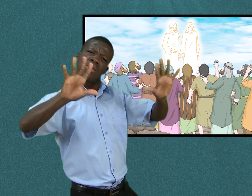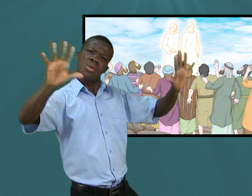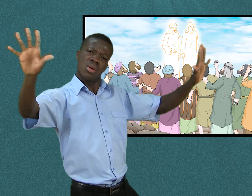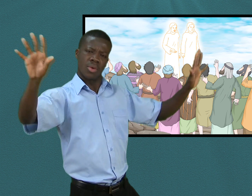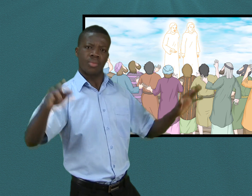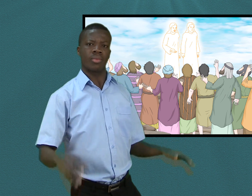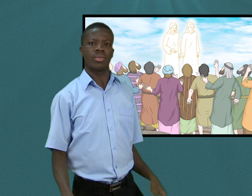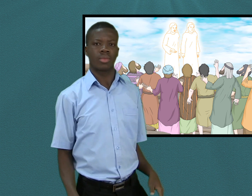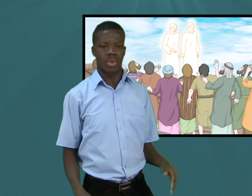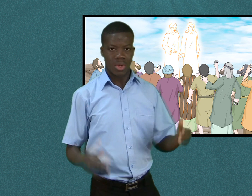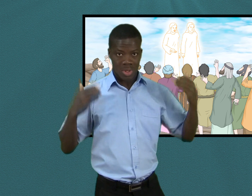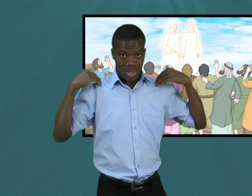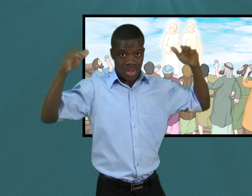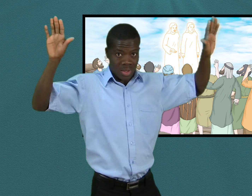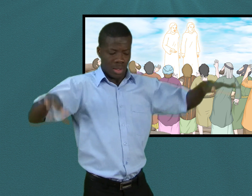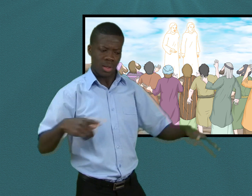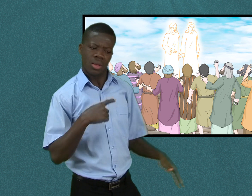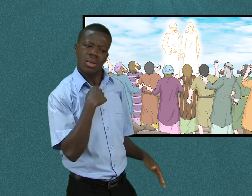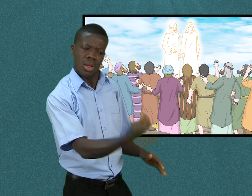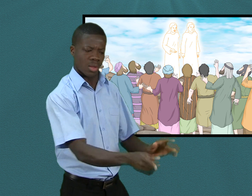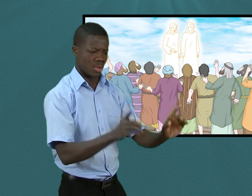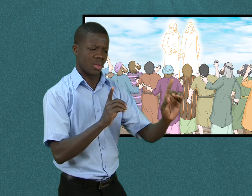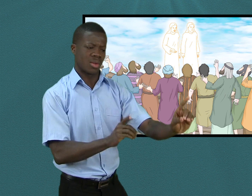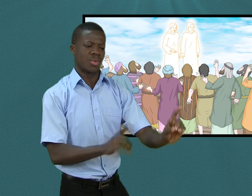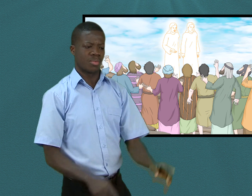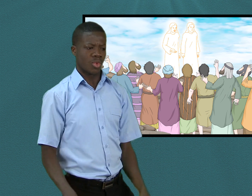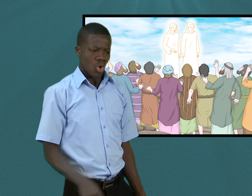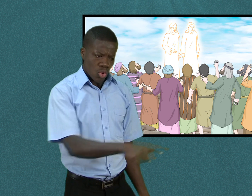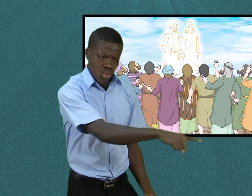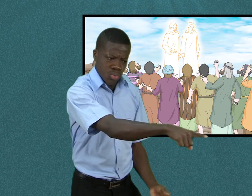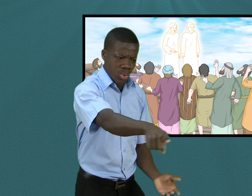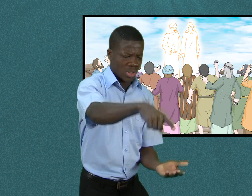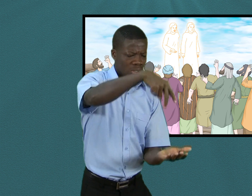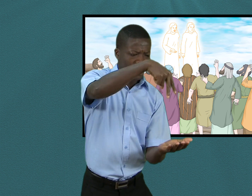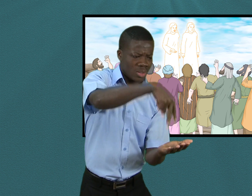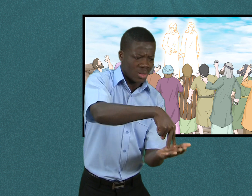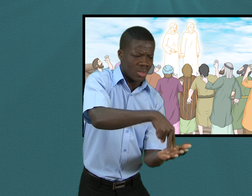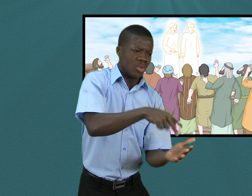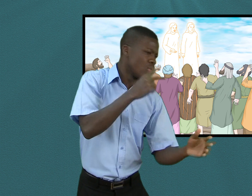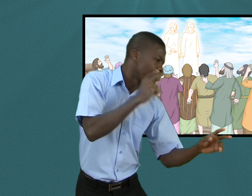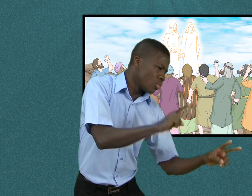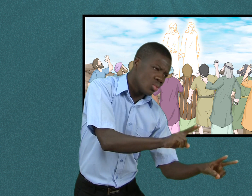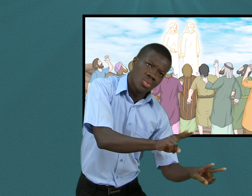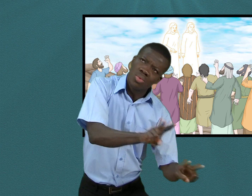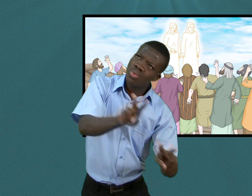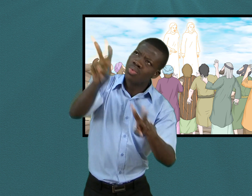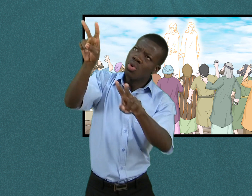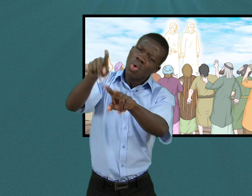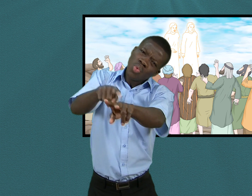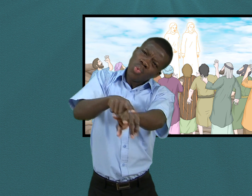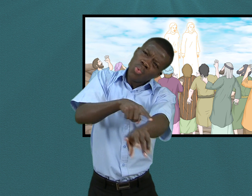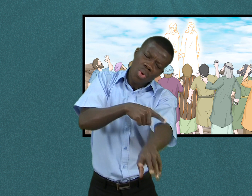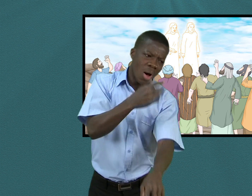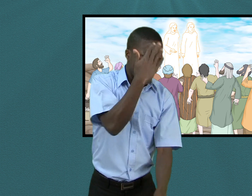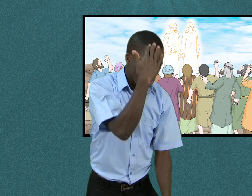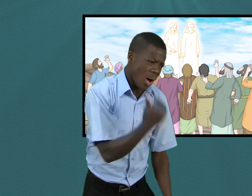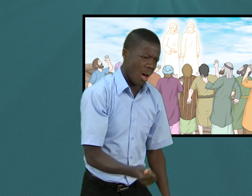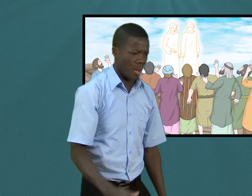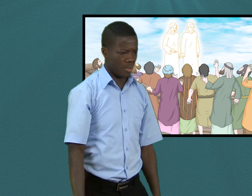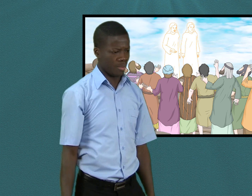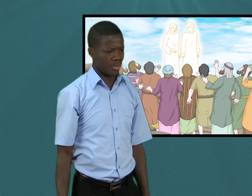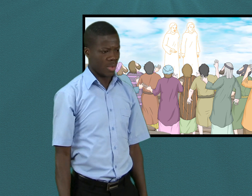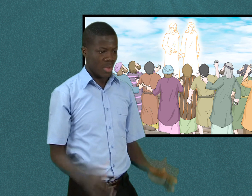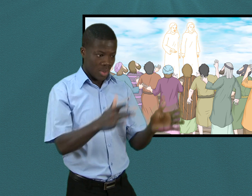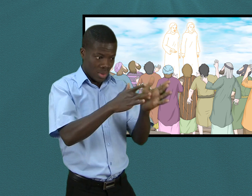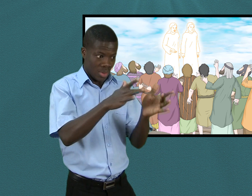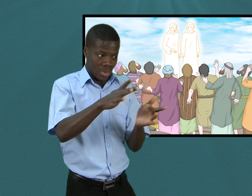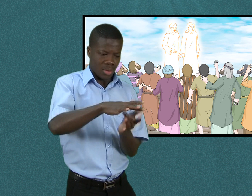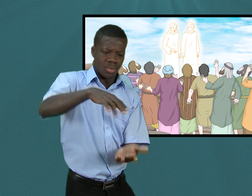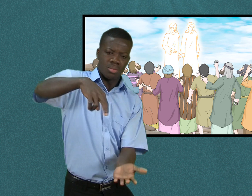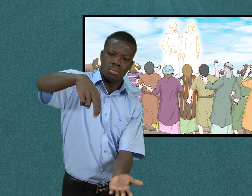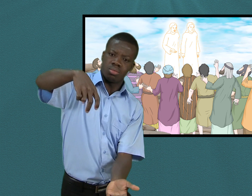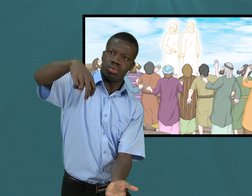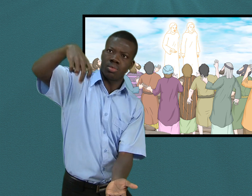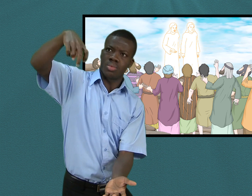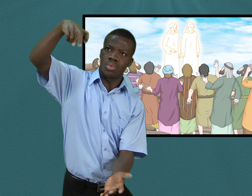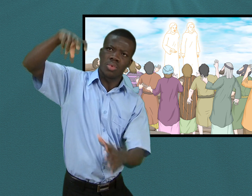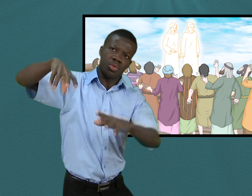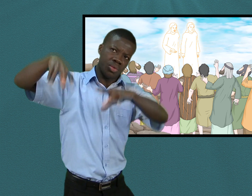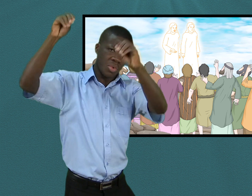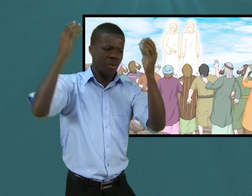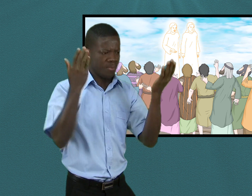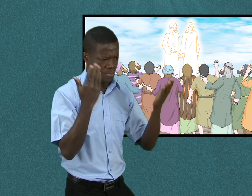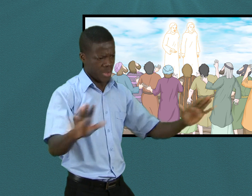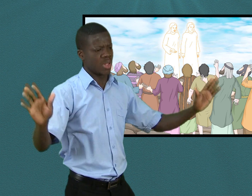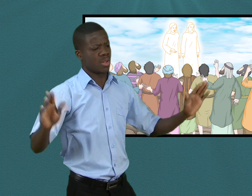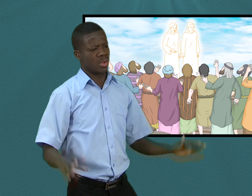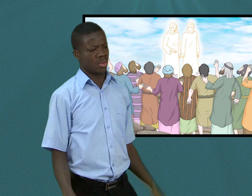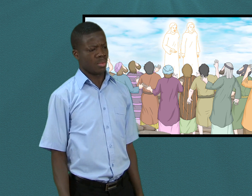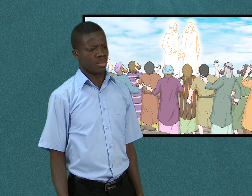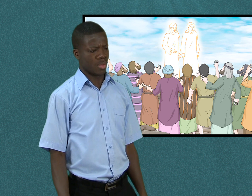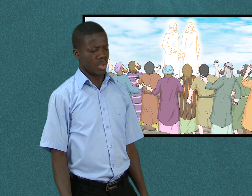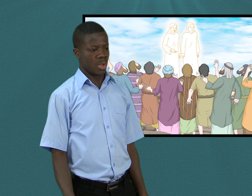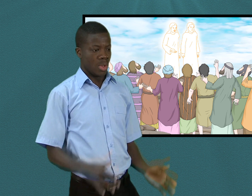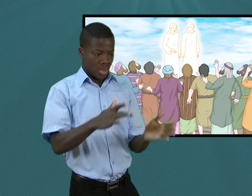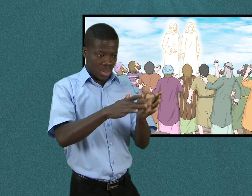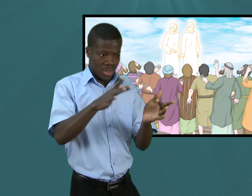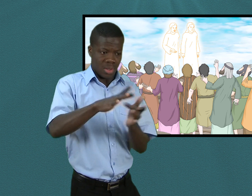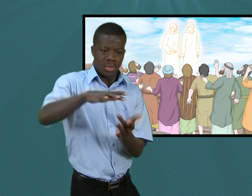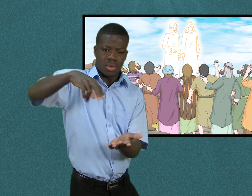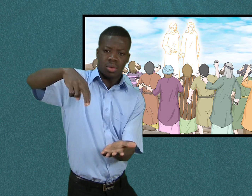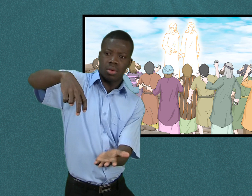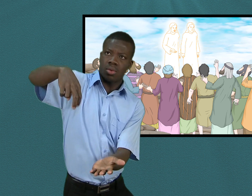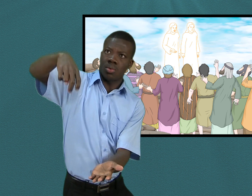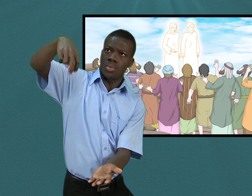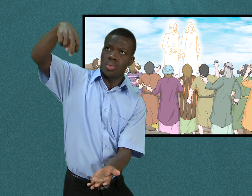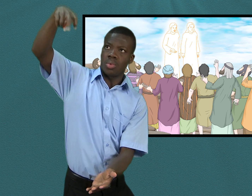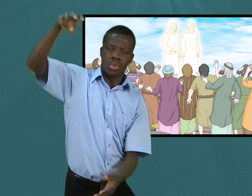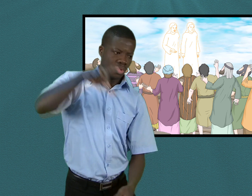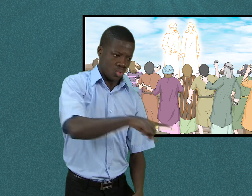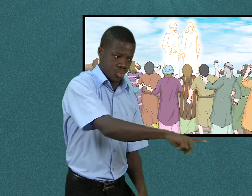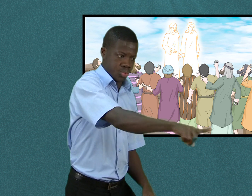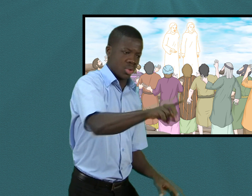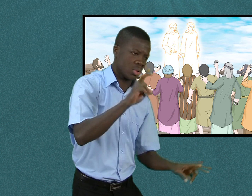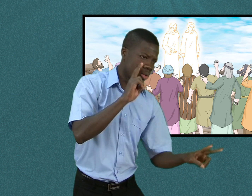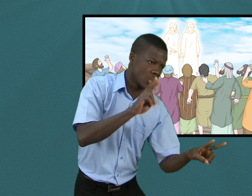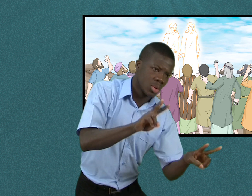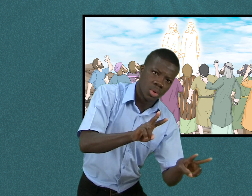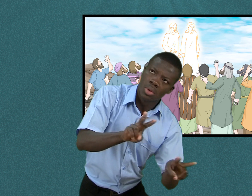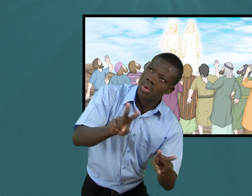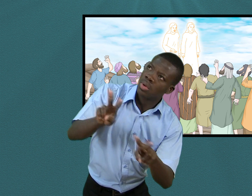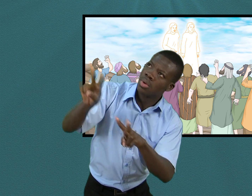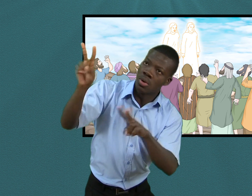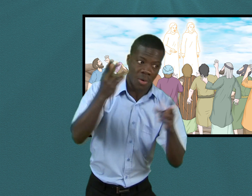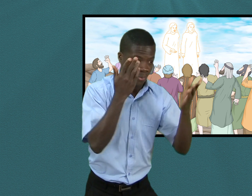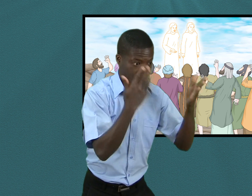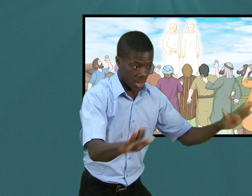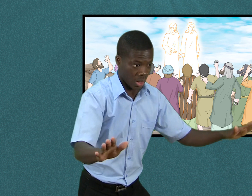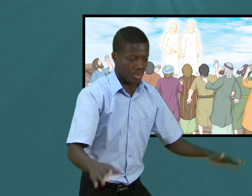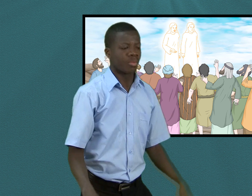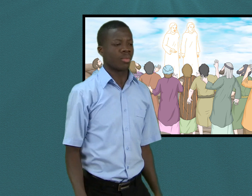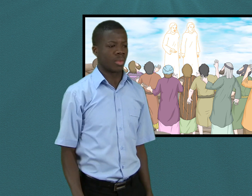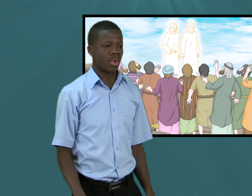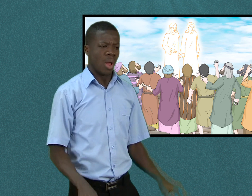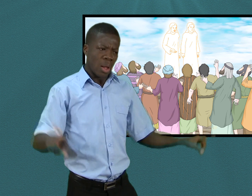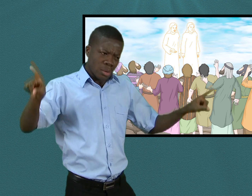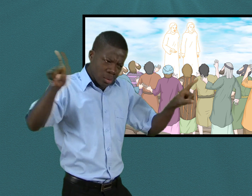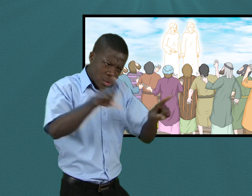“Men of Galilee,” they said, “why do you stand here looking into the sky?